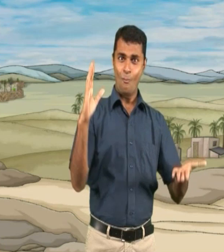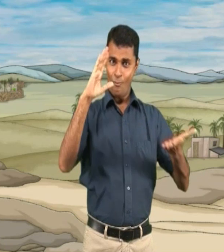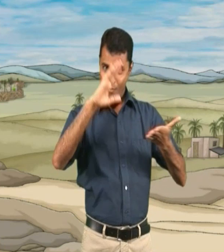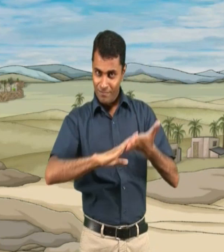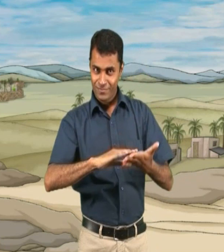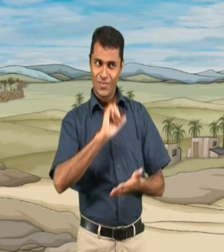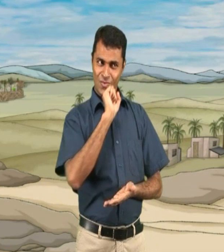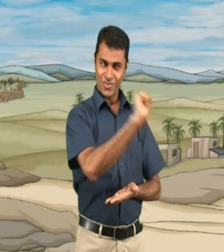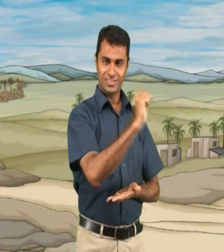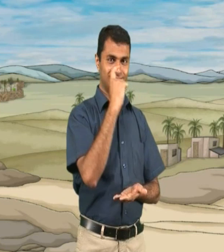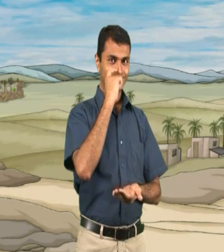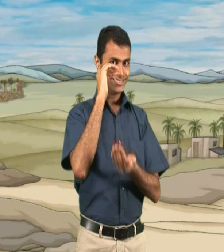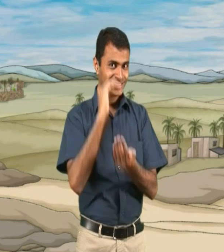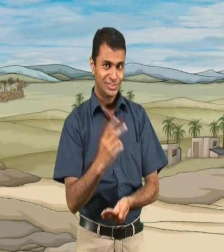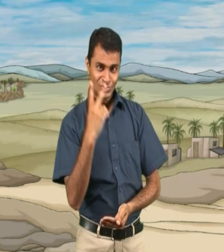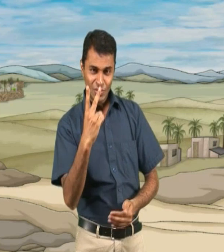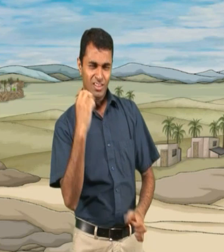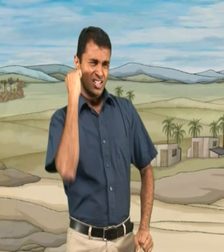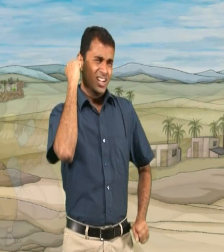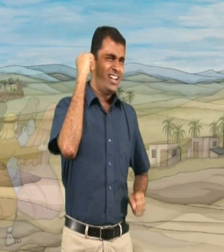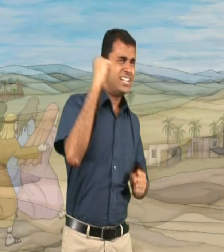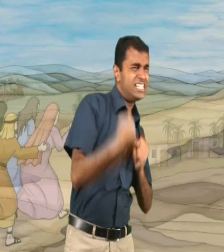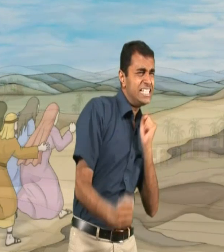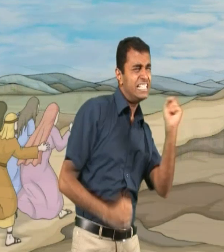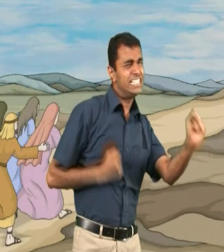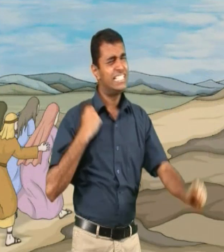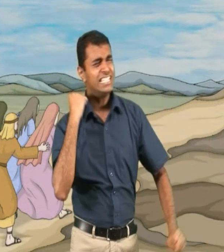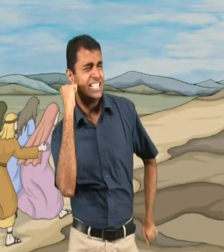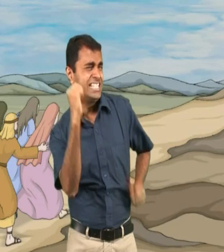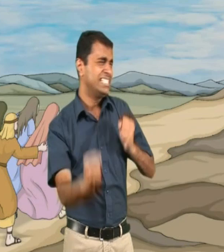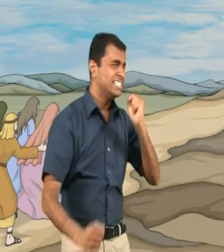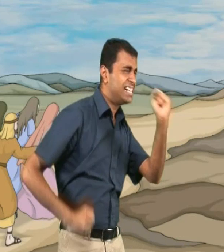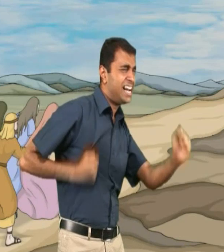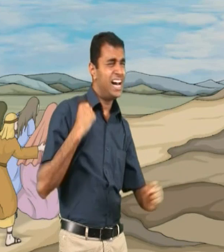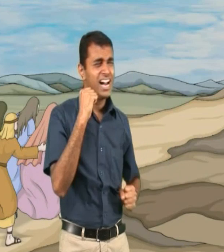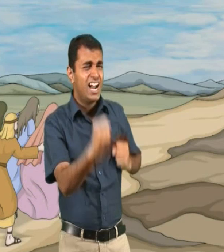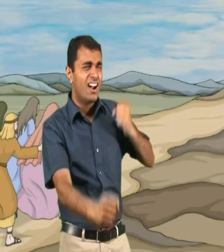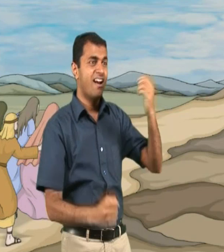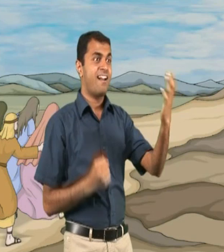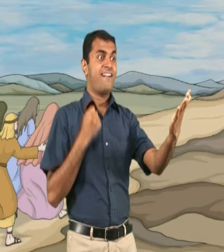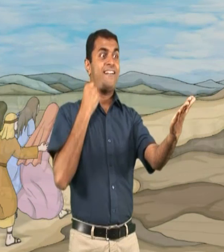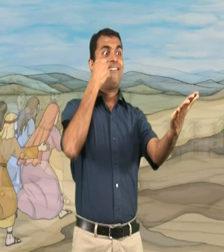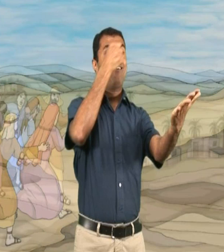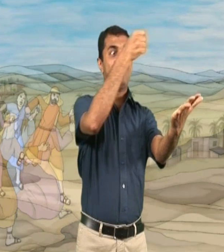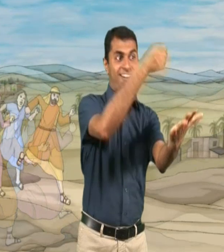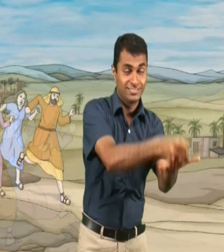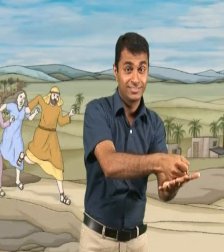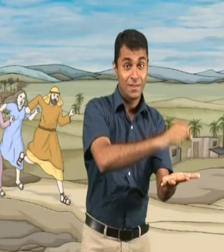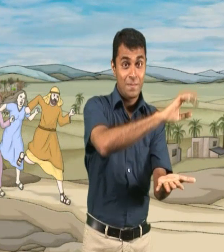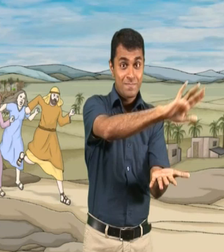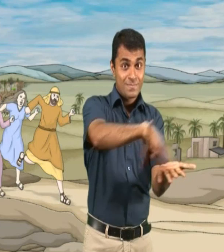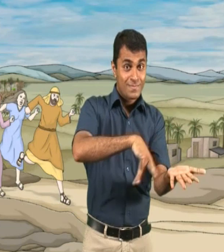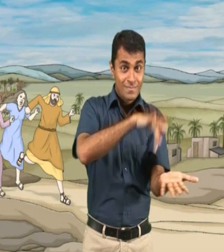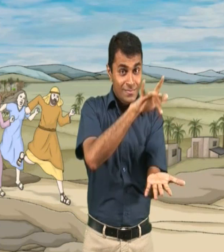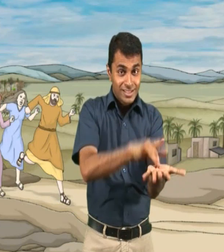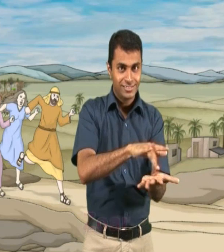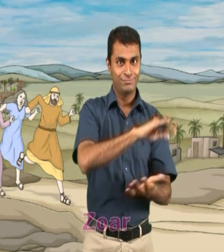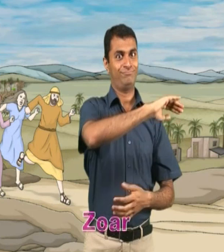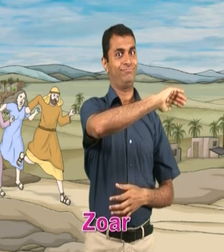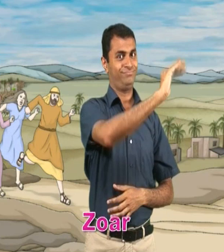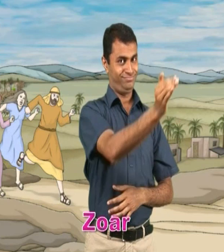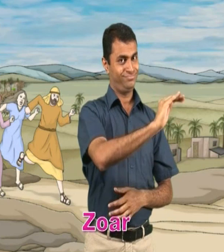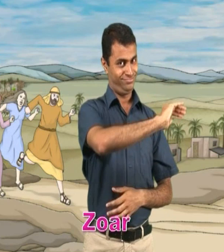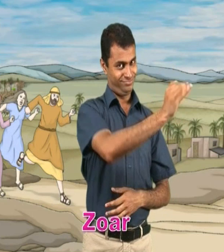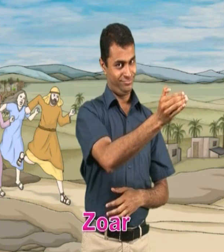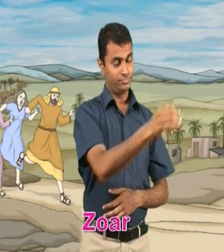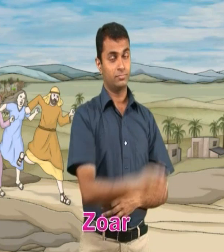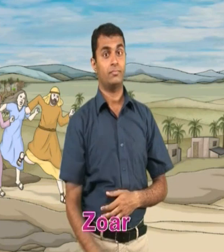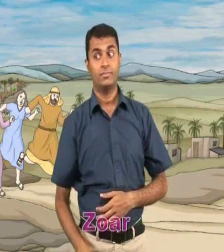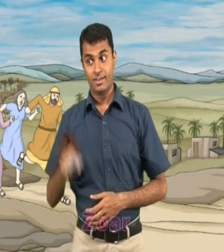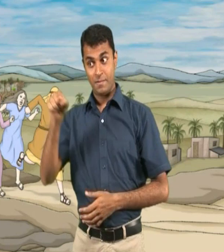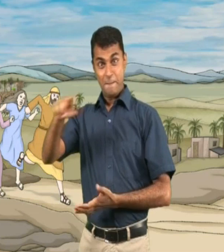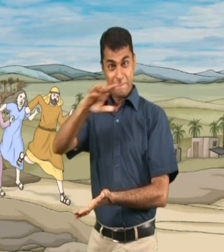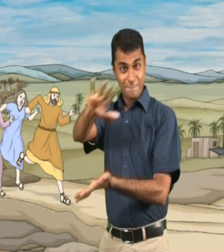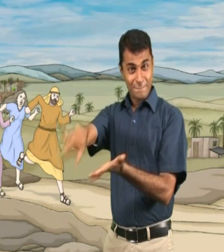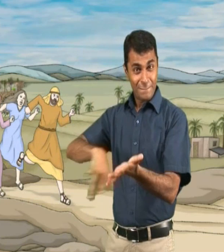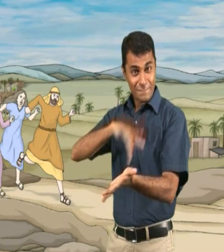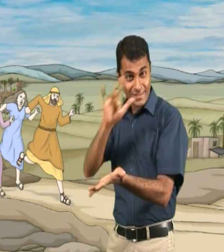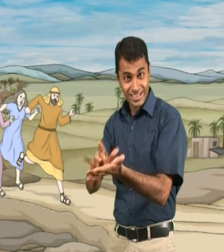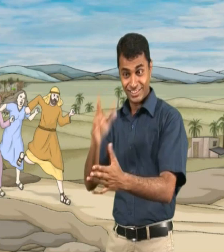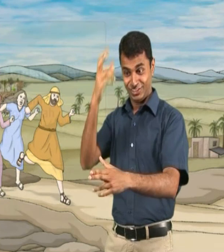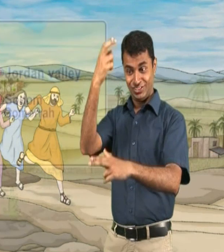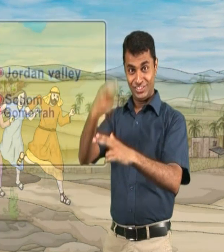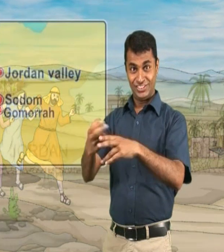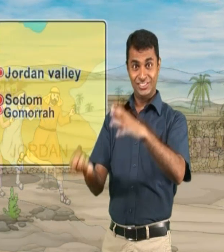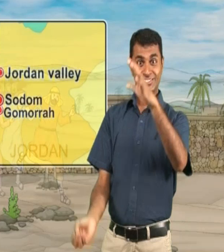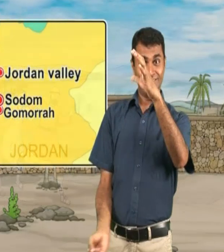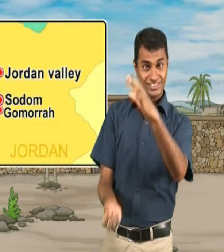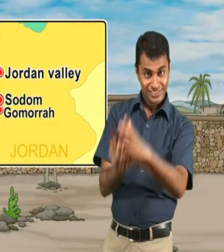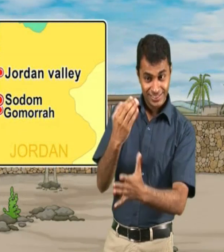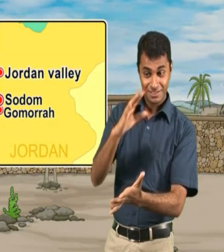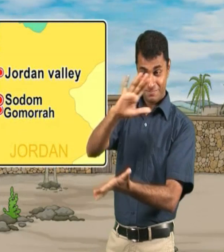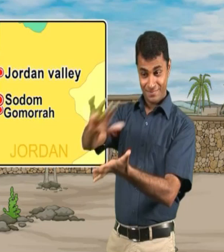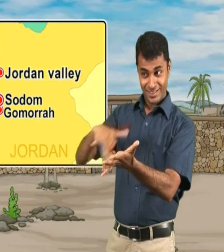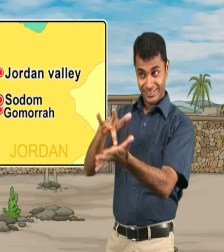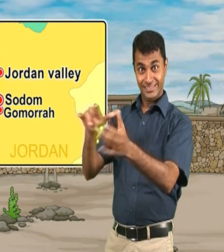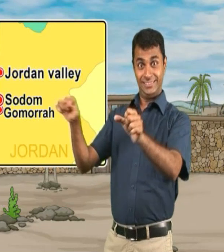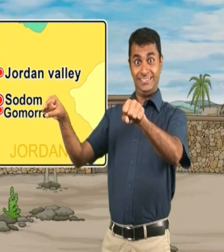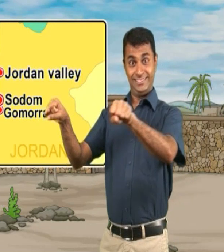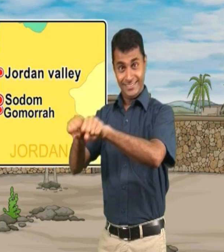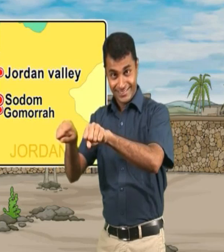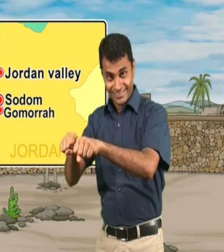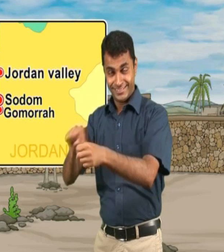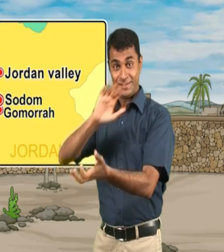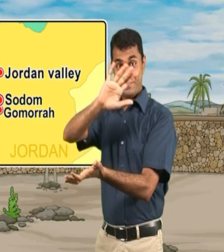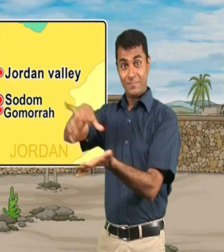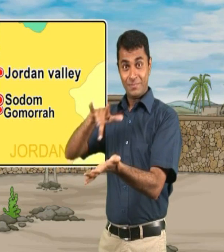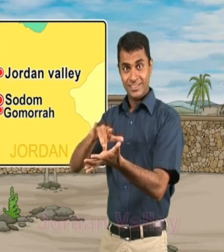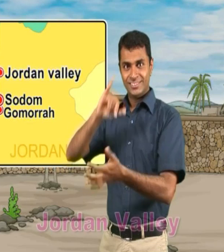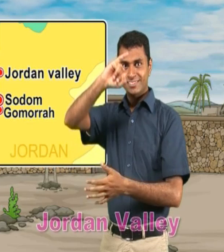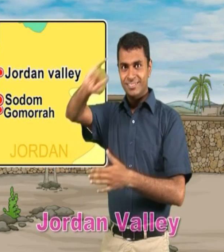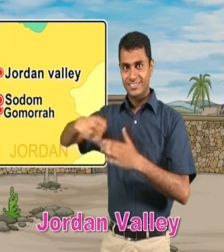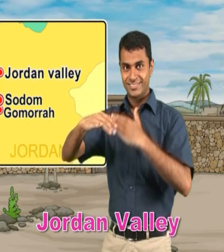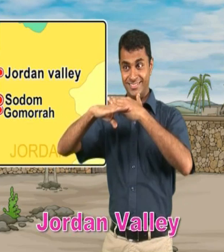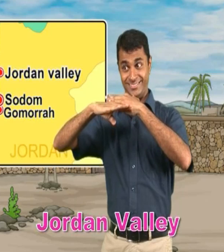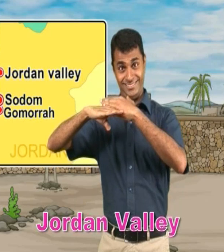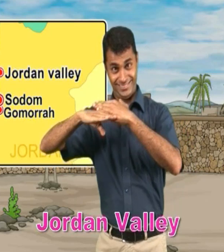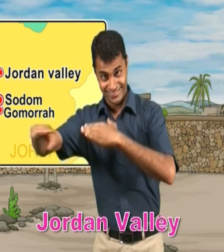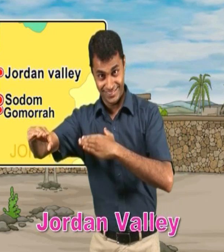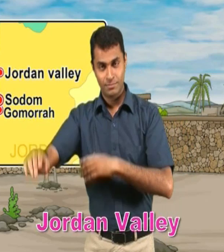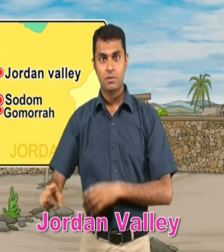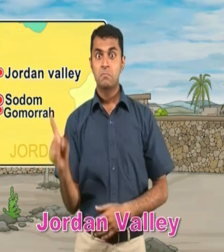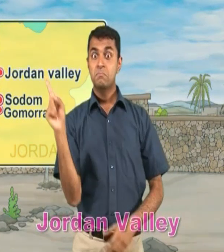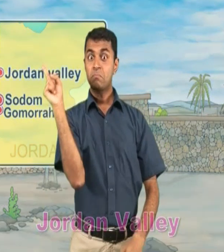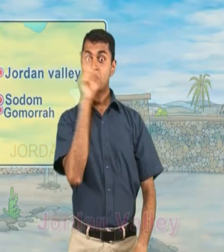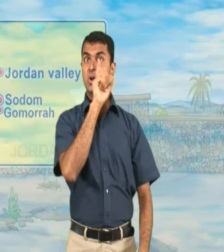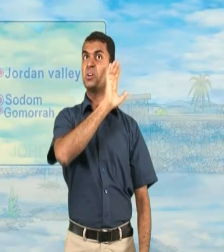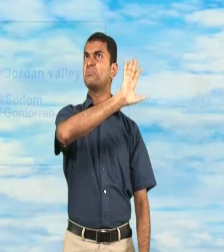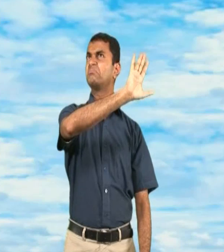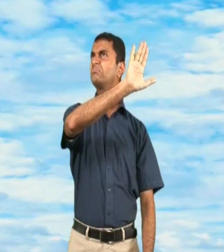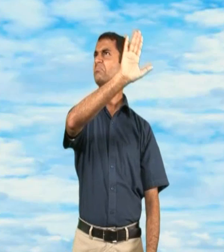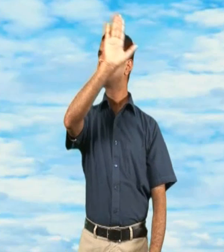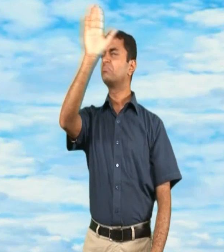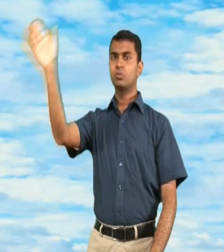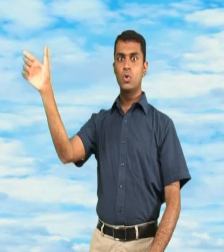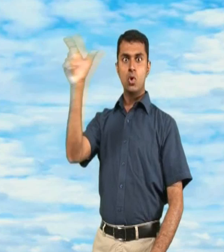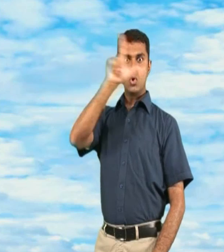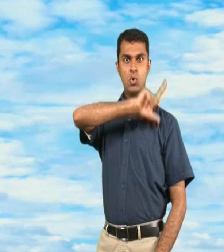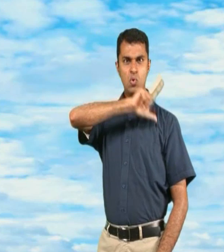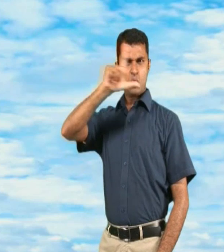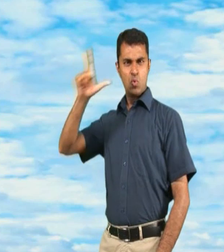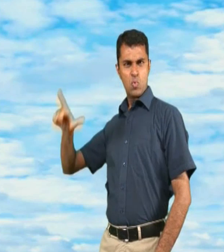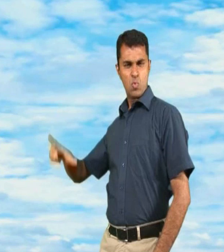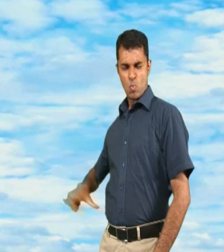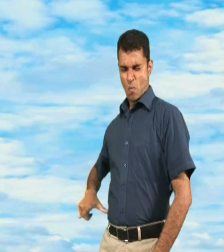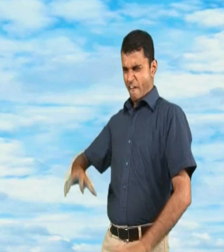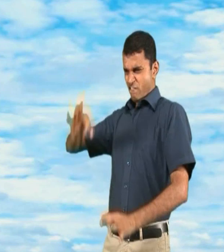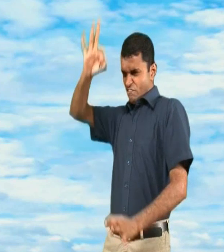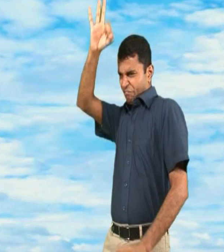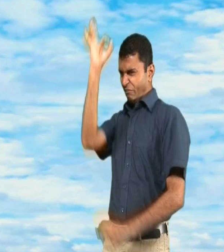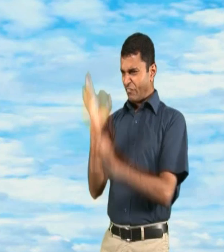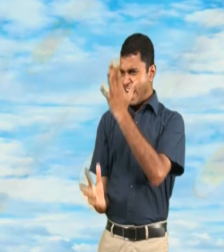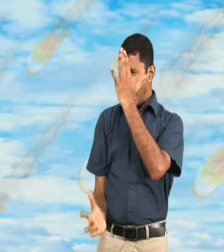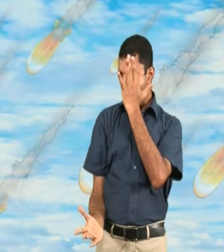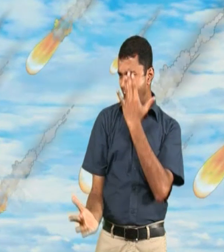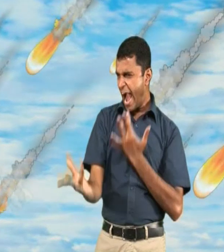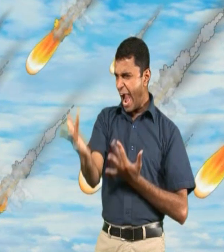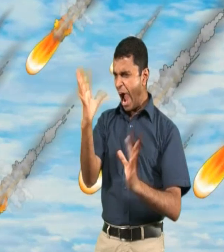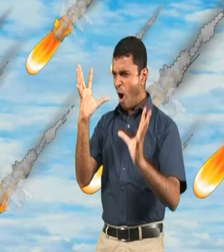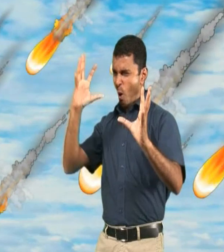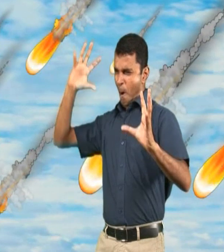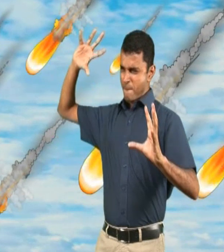And by the time the sun had risen over the land, Lot had reached Zoar. Then the LORD rained down sulfur and fire on Sodom and Gomorrah—from the LORD out of the heavens.